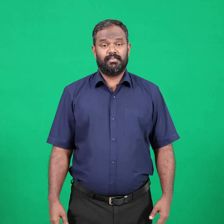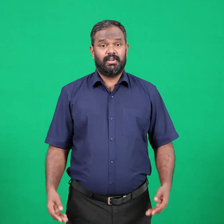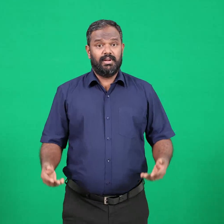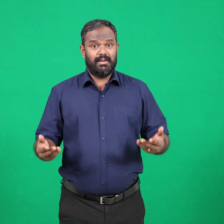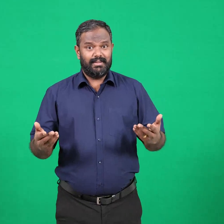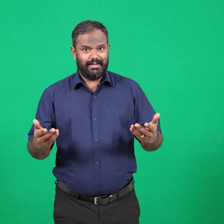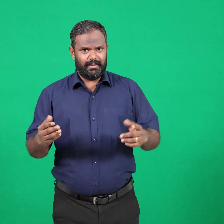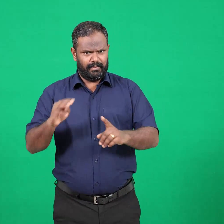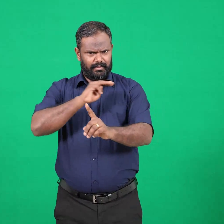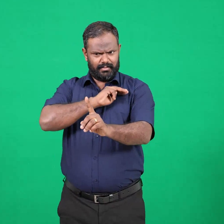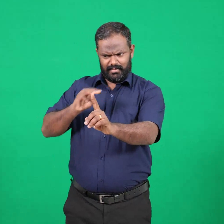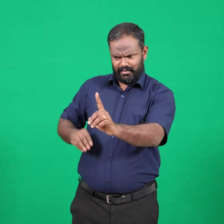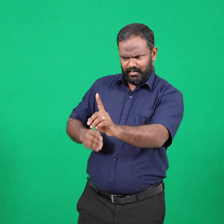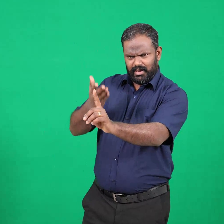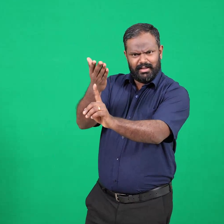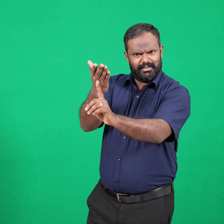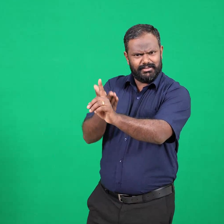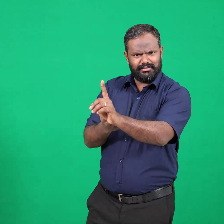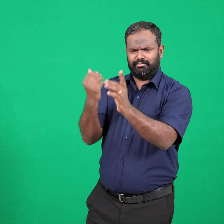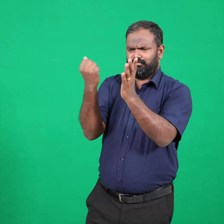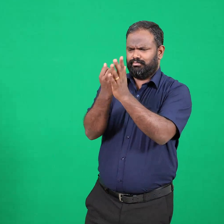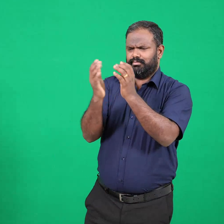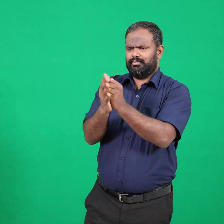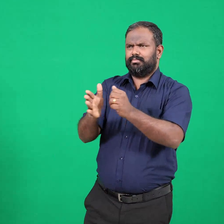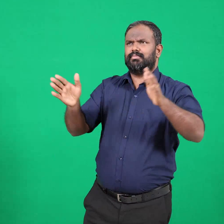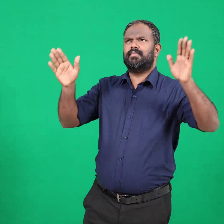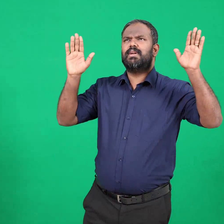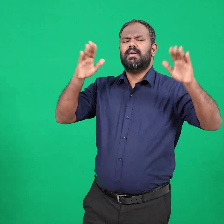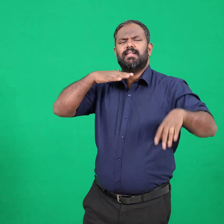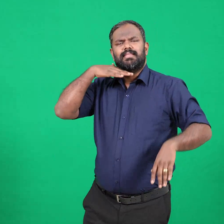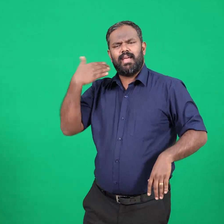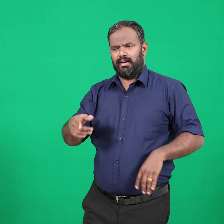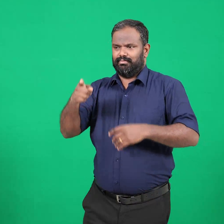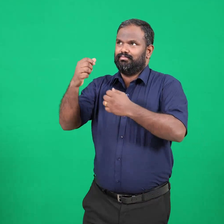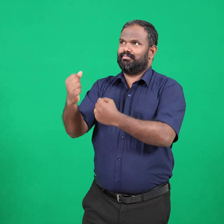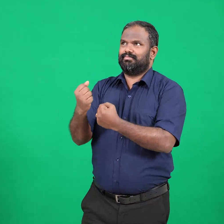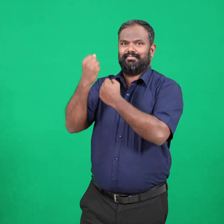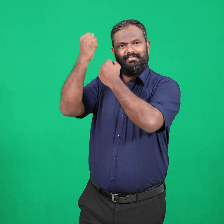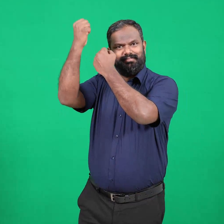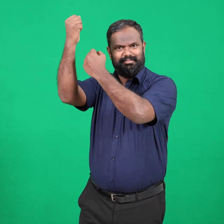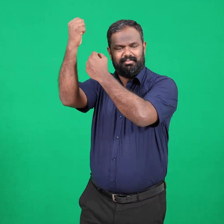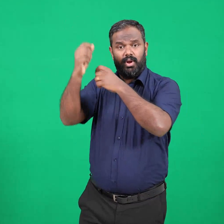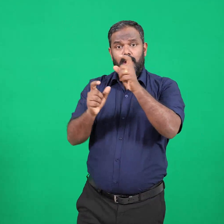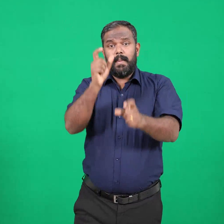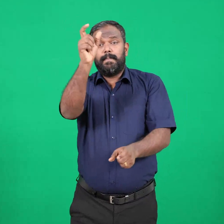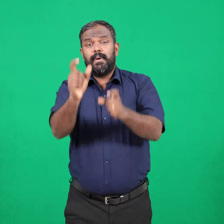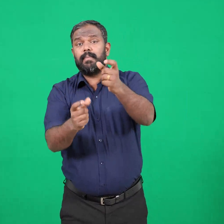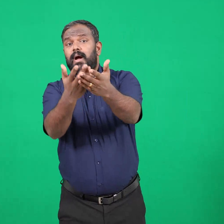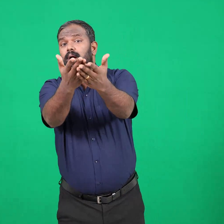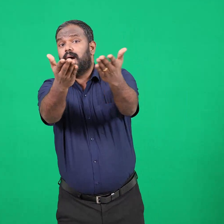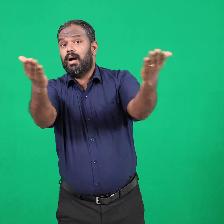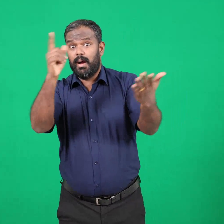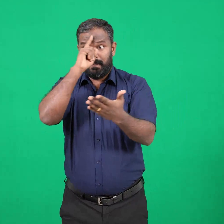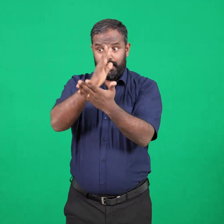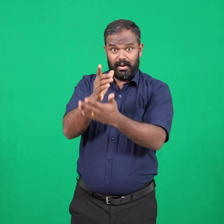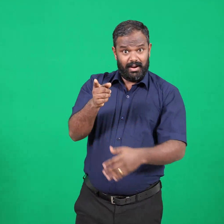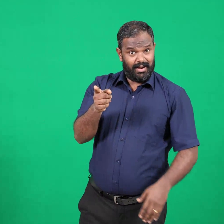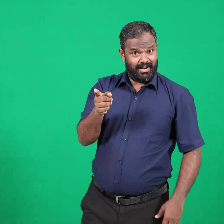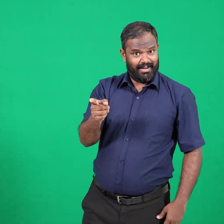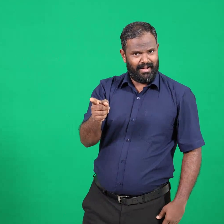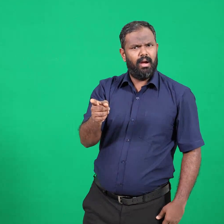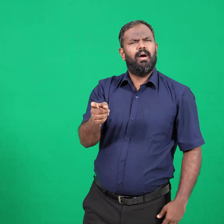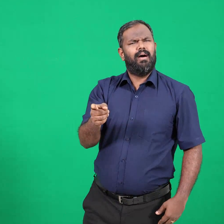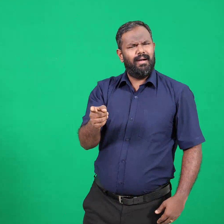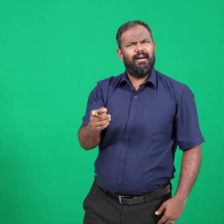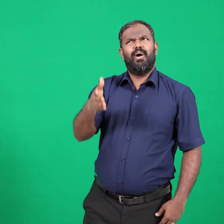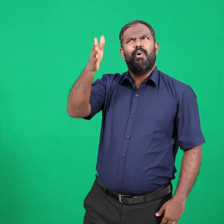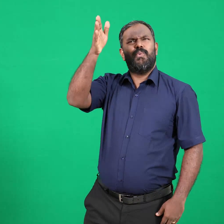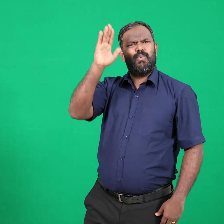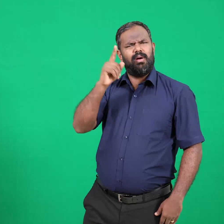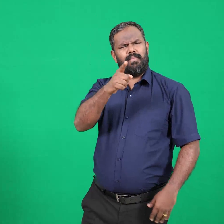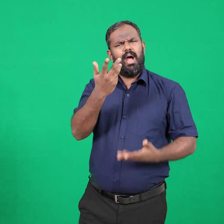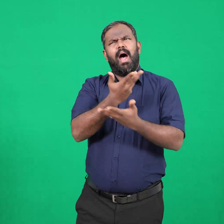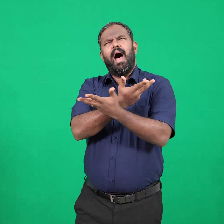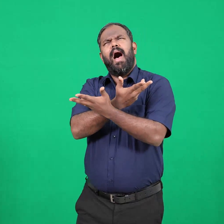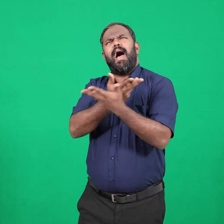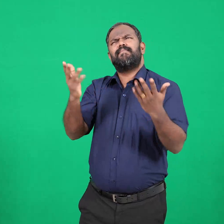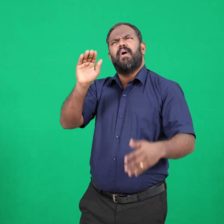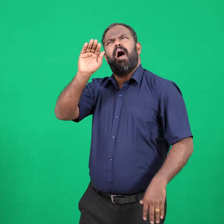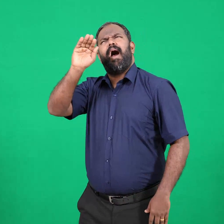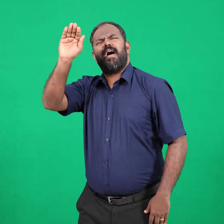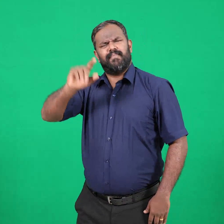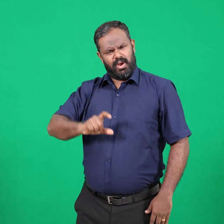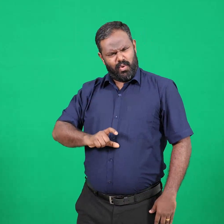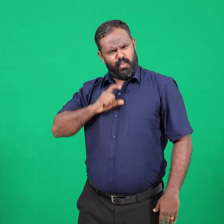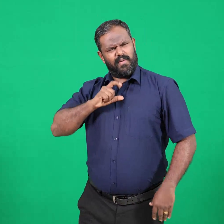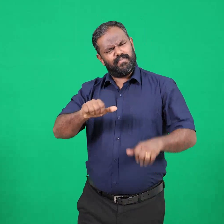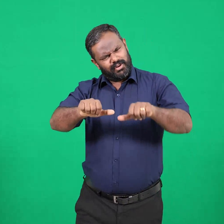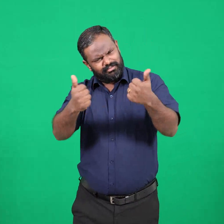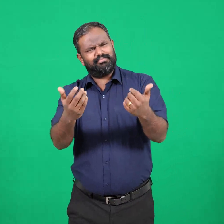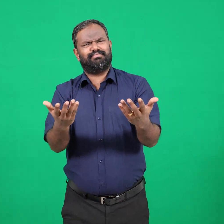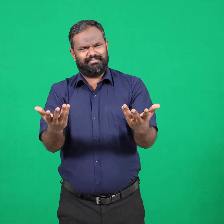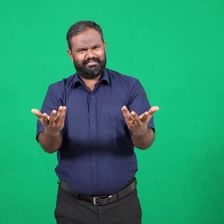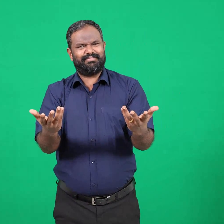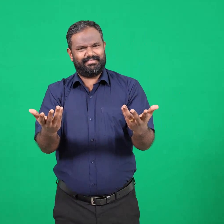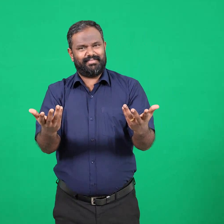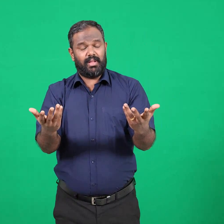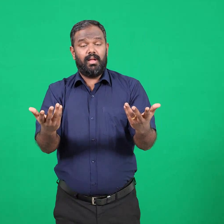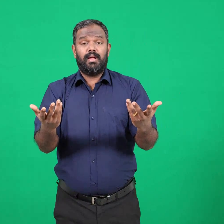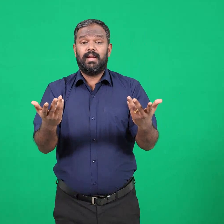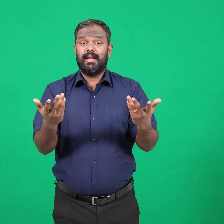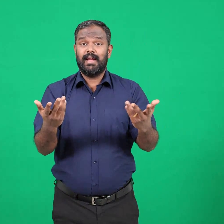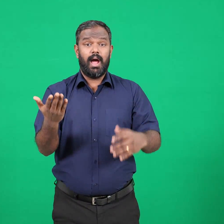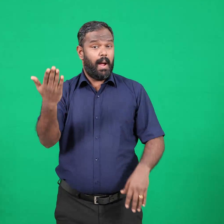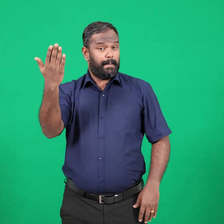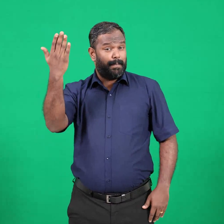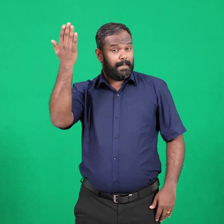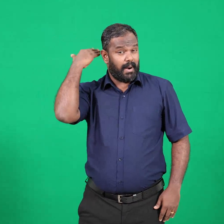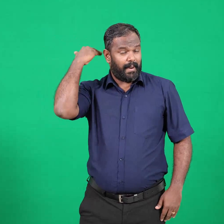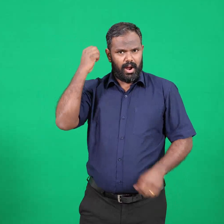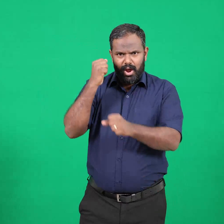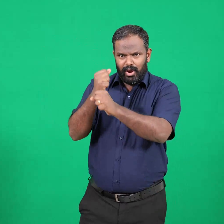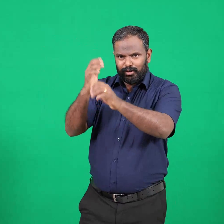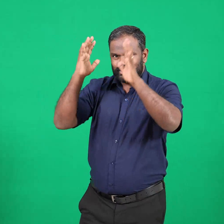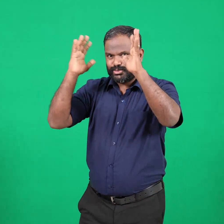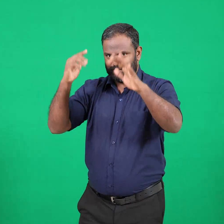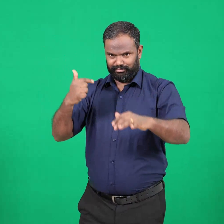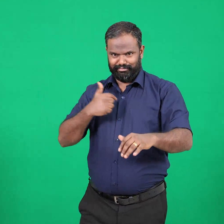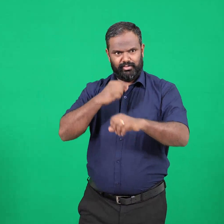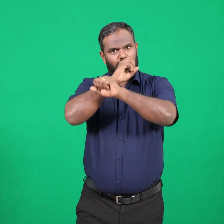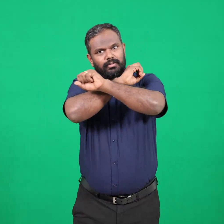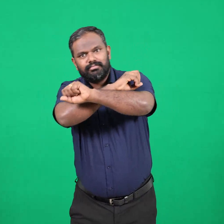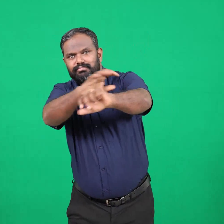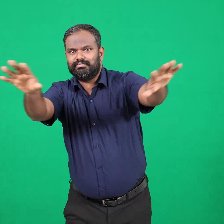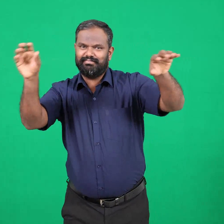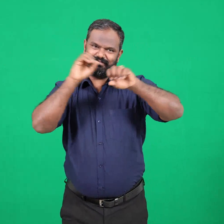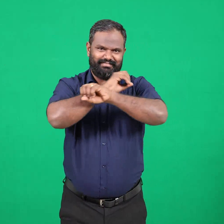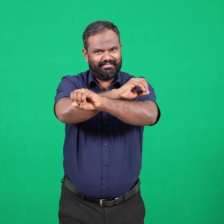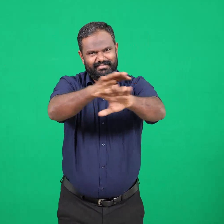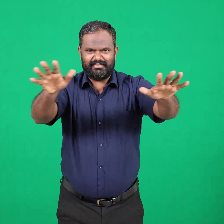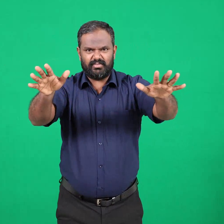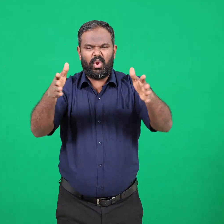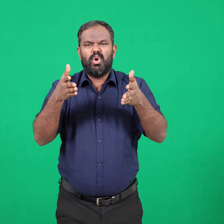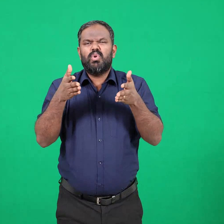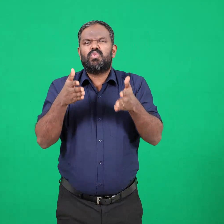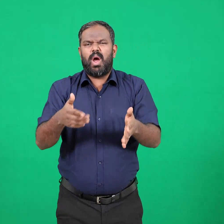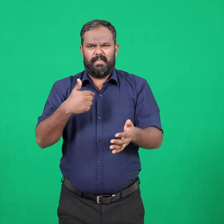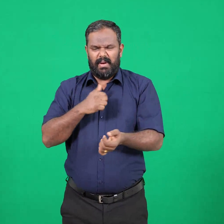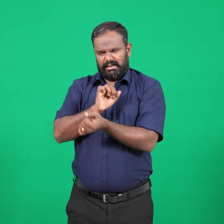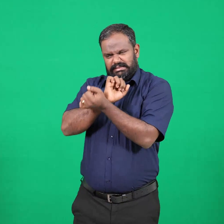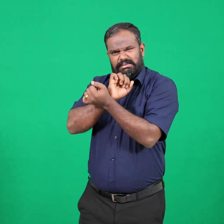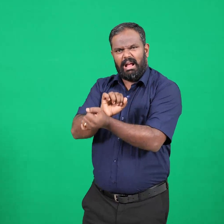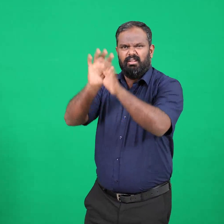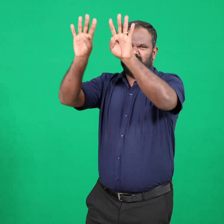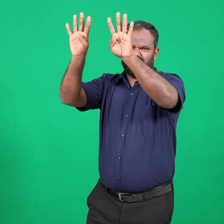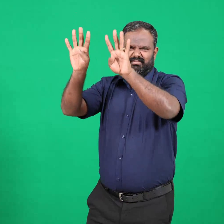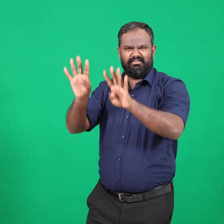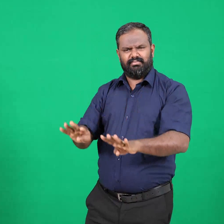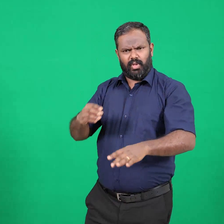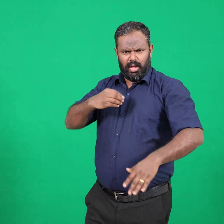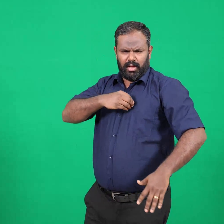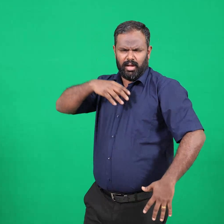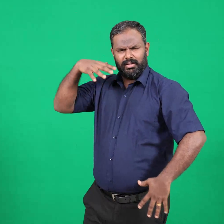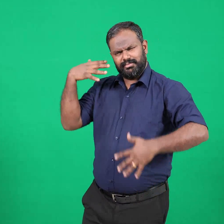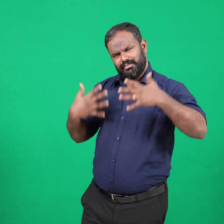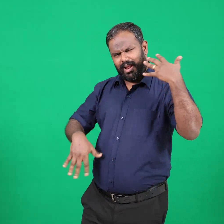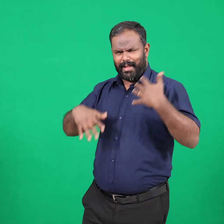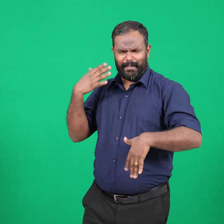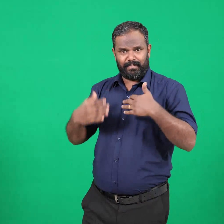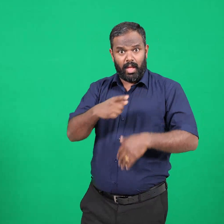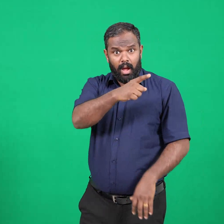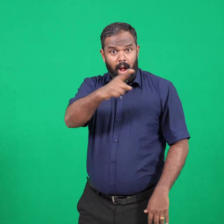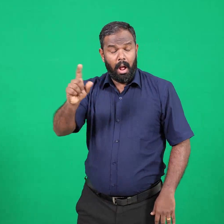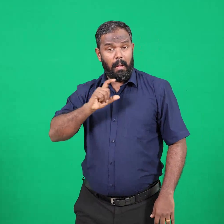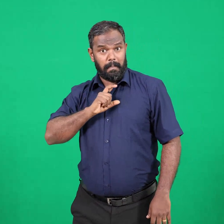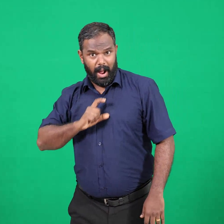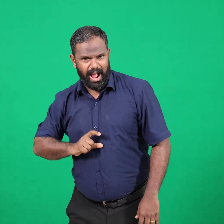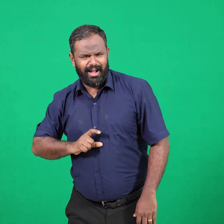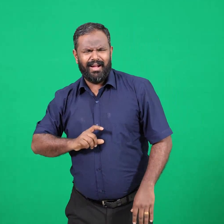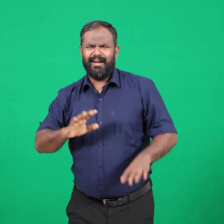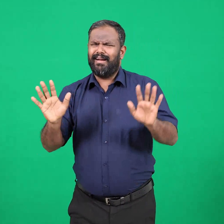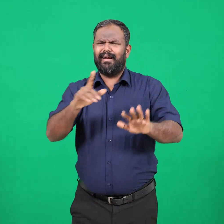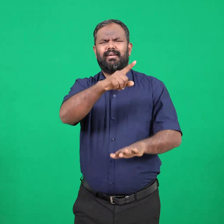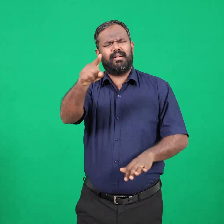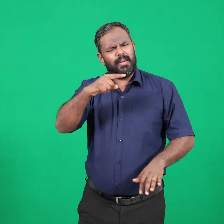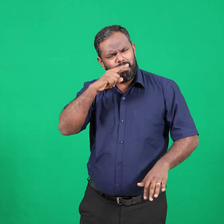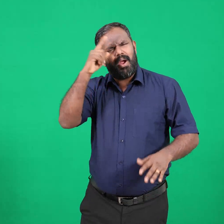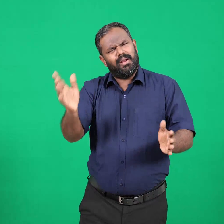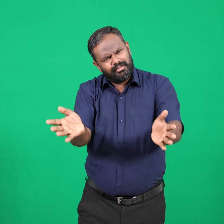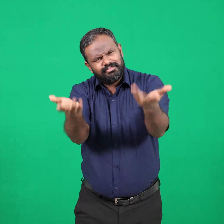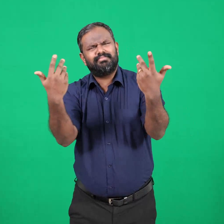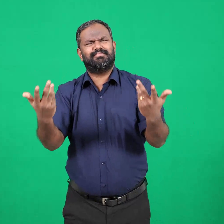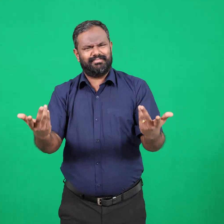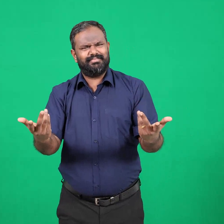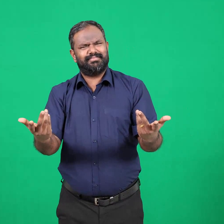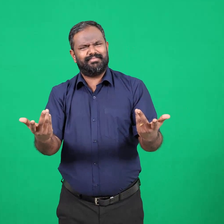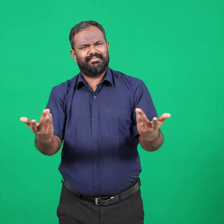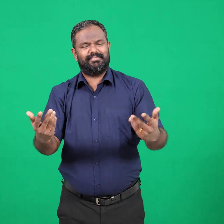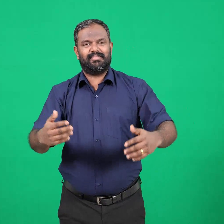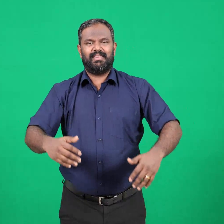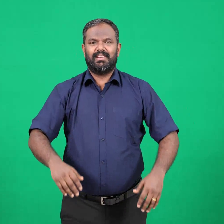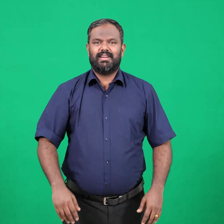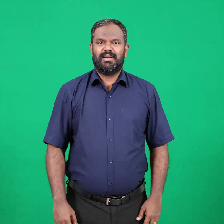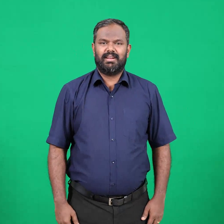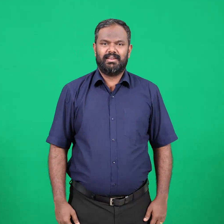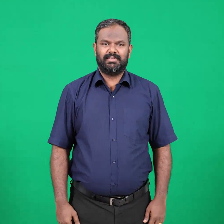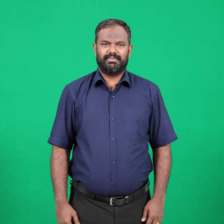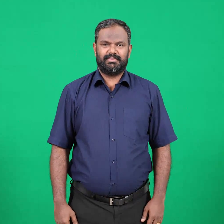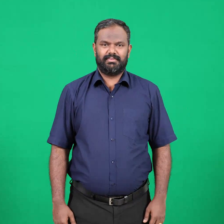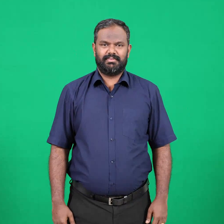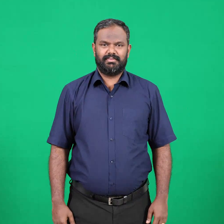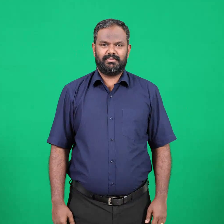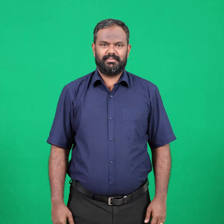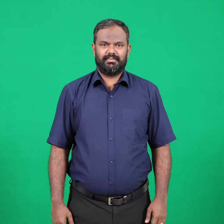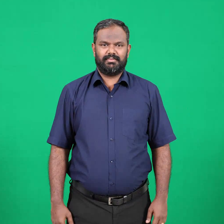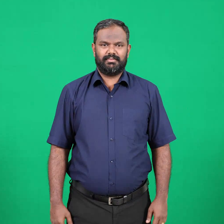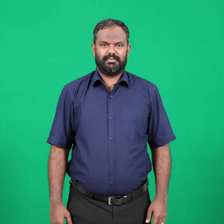In Him and through faith in Him we may enter God ' s presence with boldness and confidence. So I ask you not to be discouraged because of my sufferings for you, which are your glory.